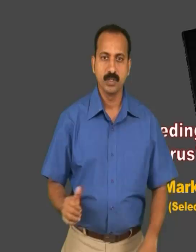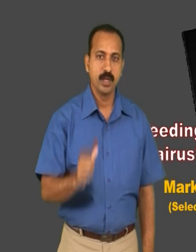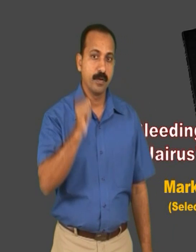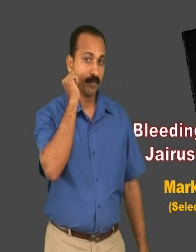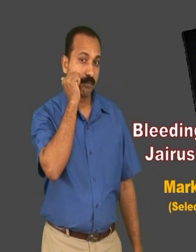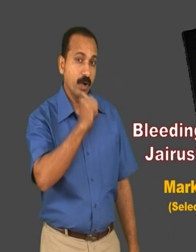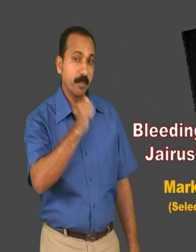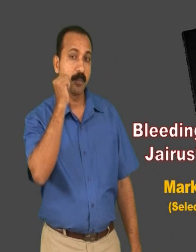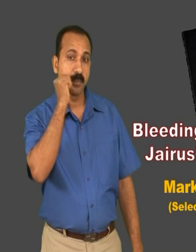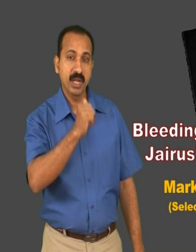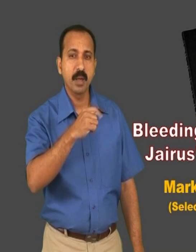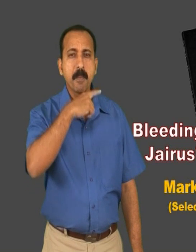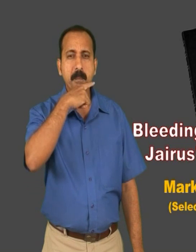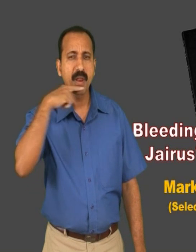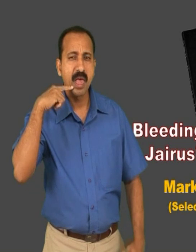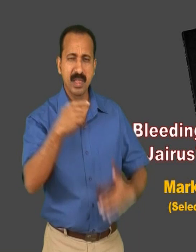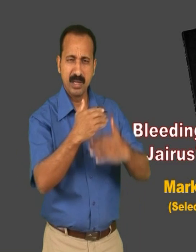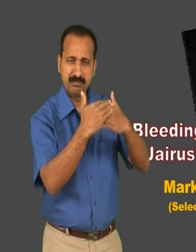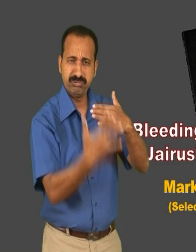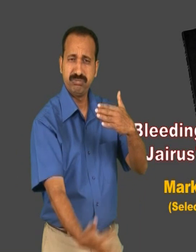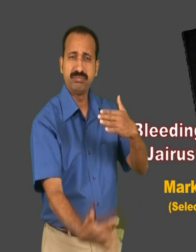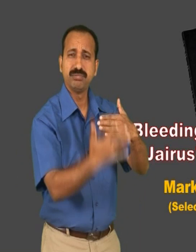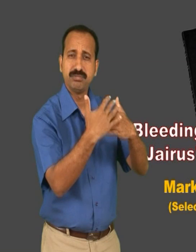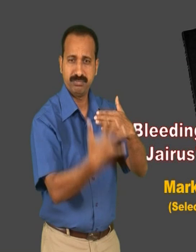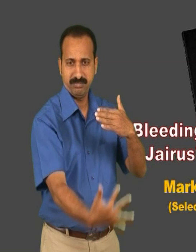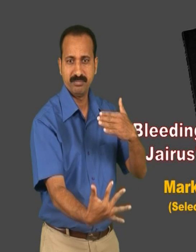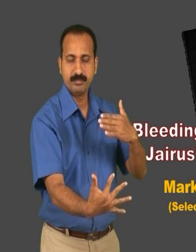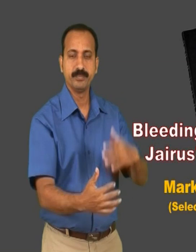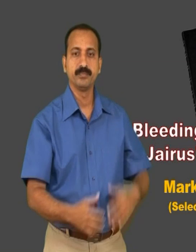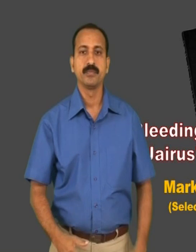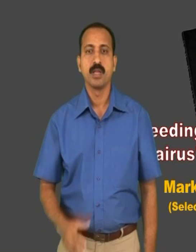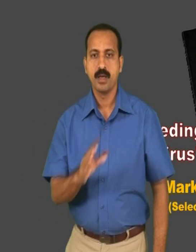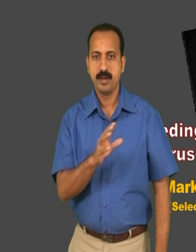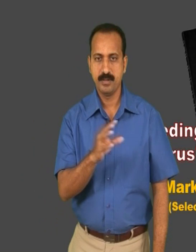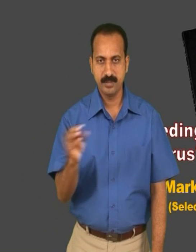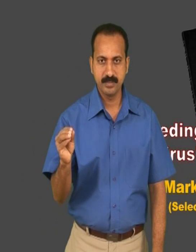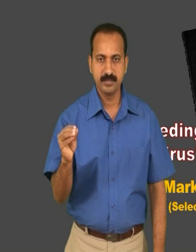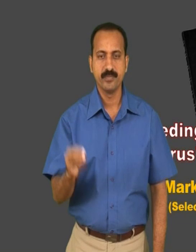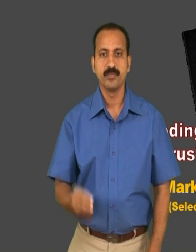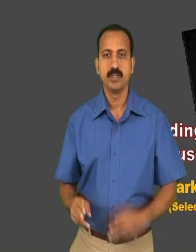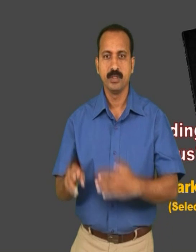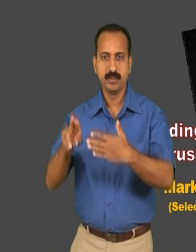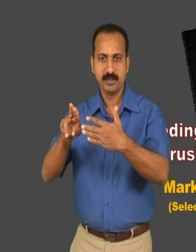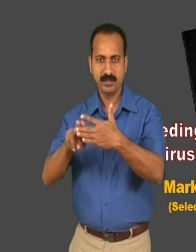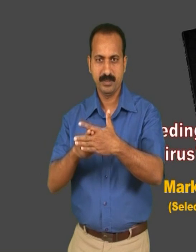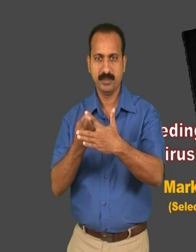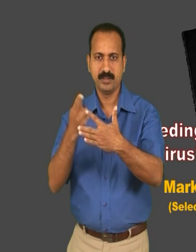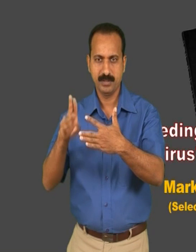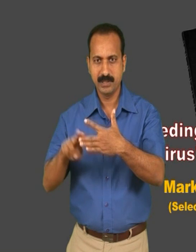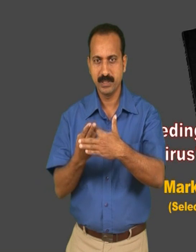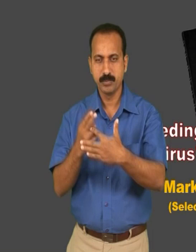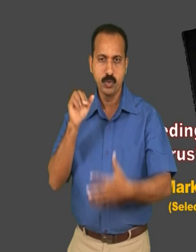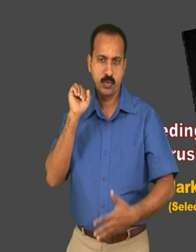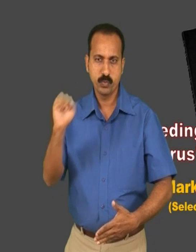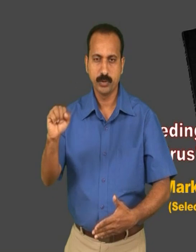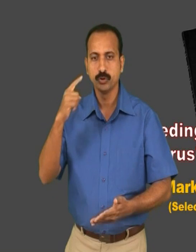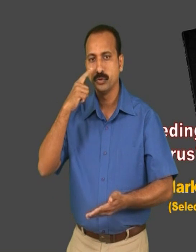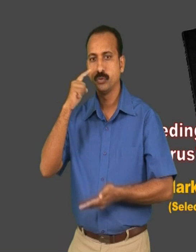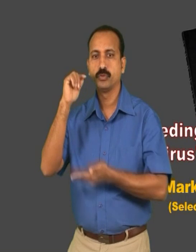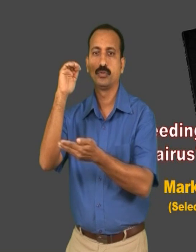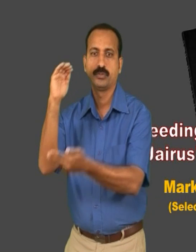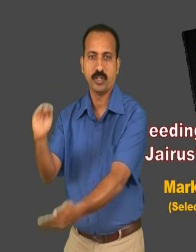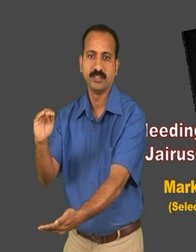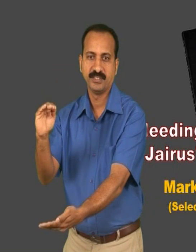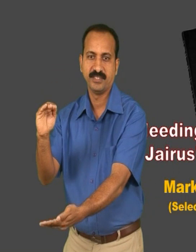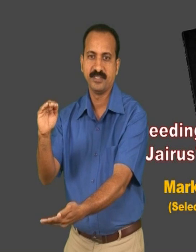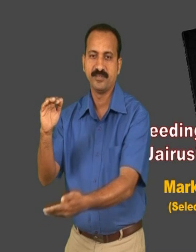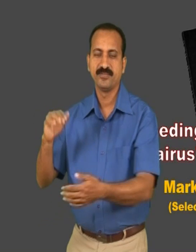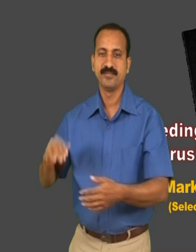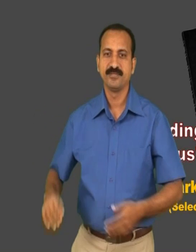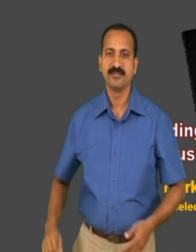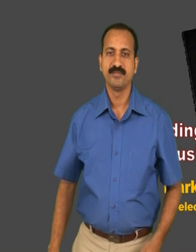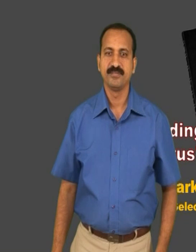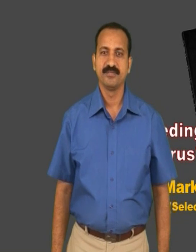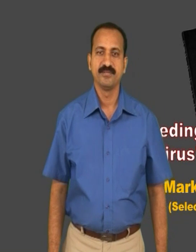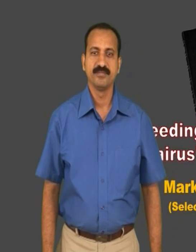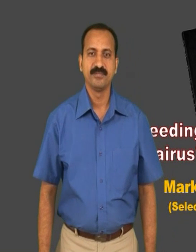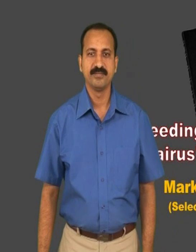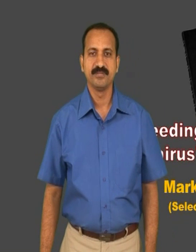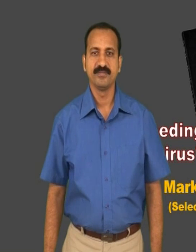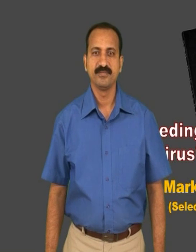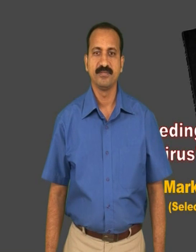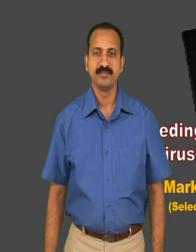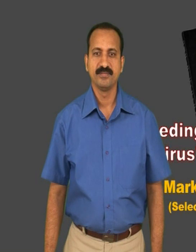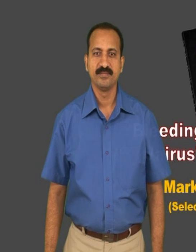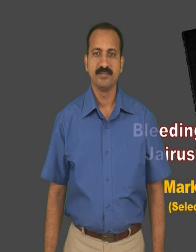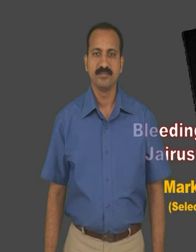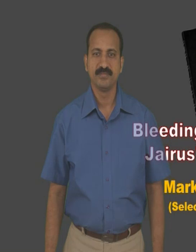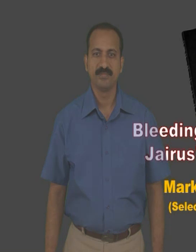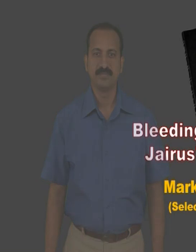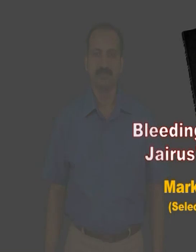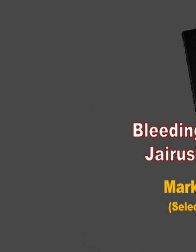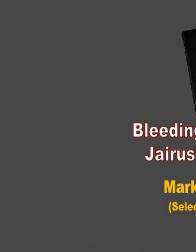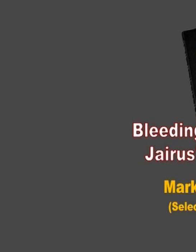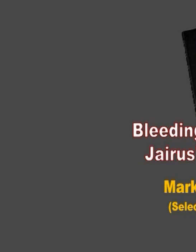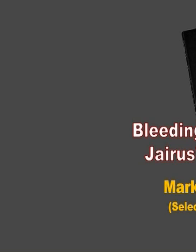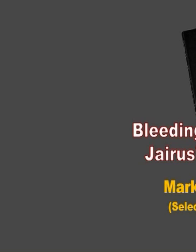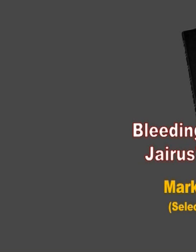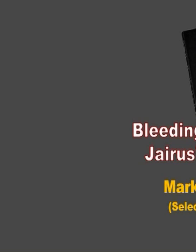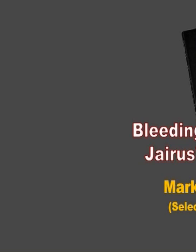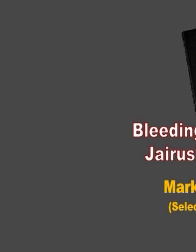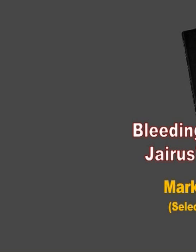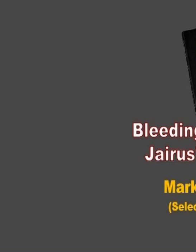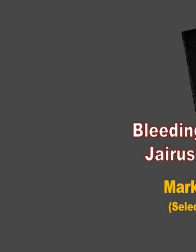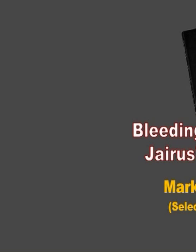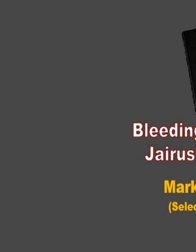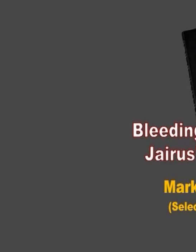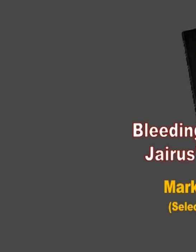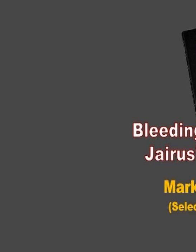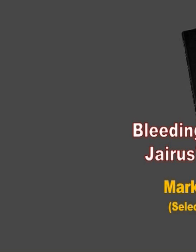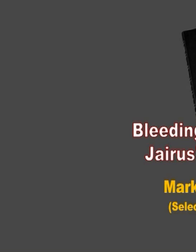Bleeding woman and Jairus' daughter